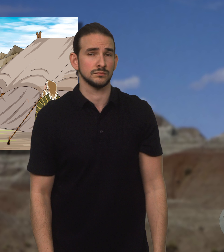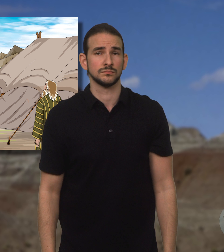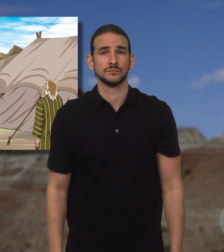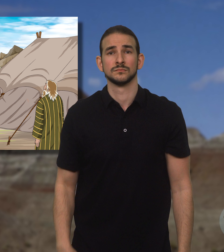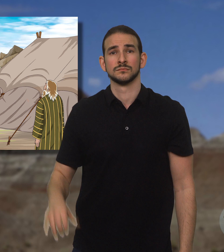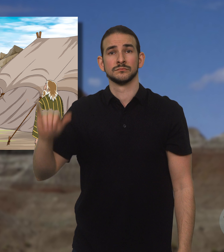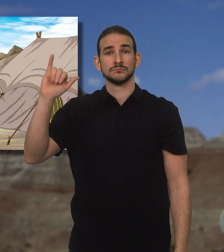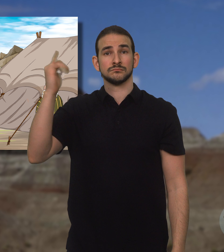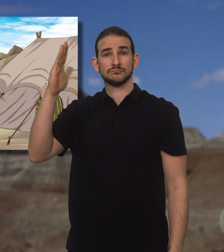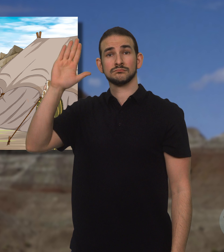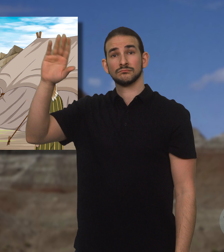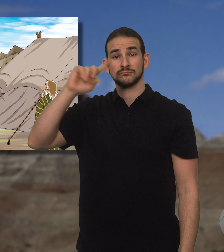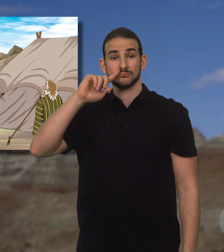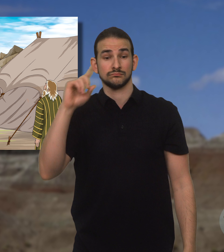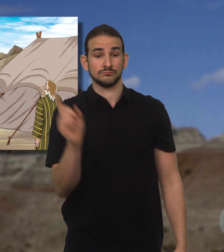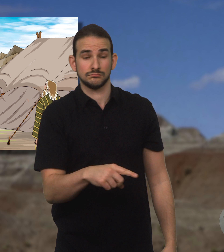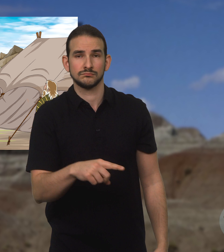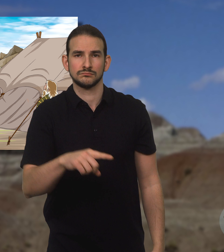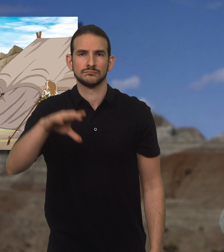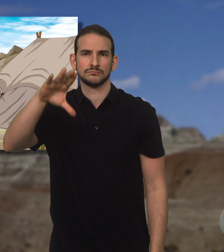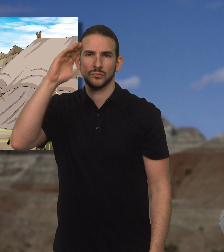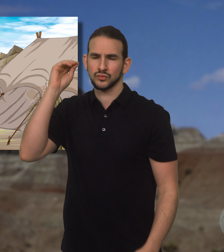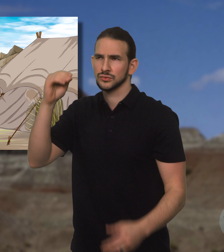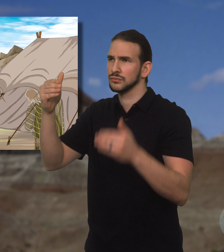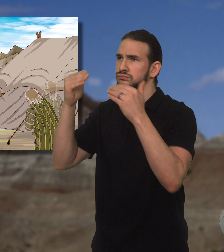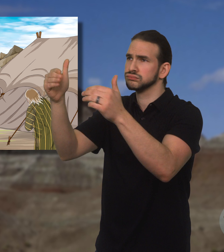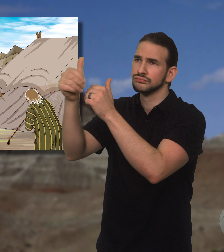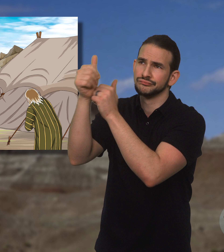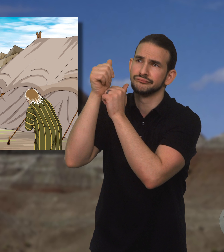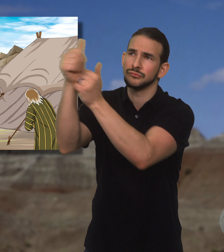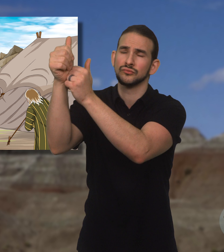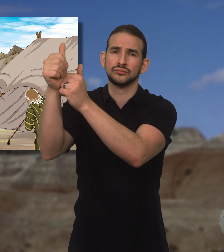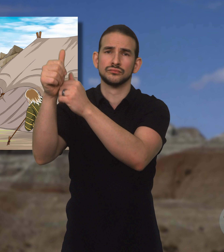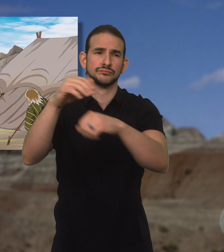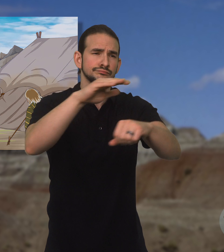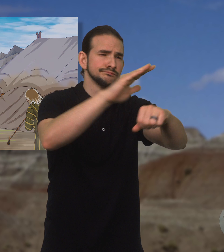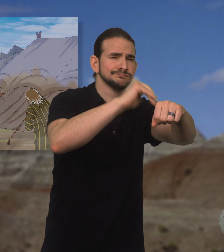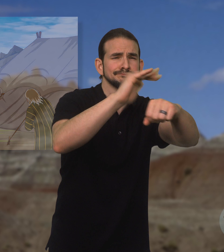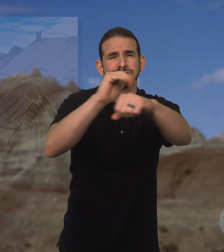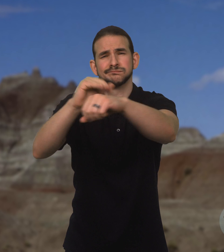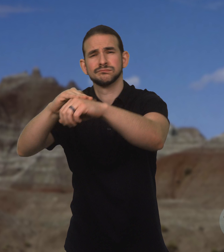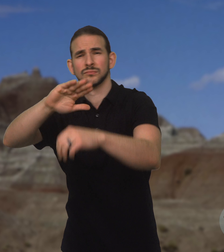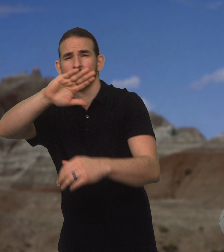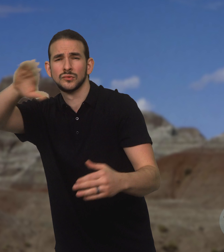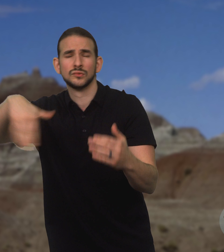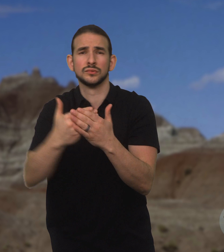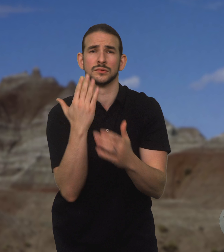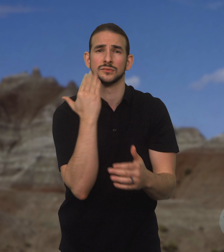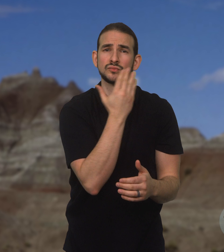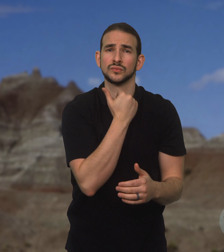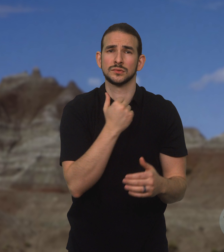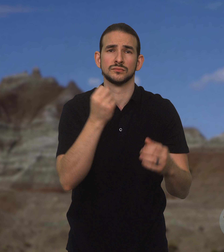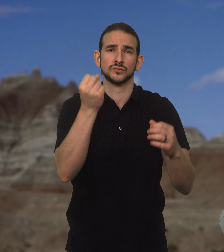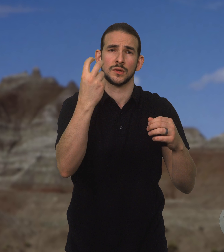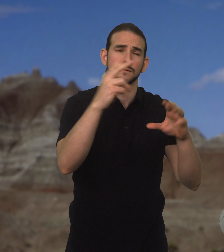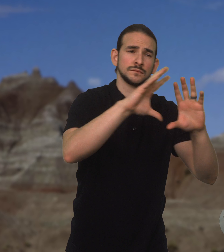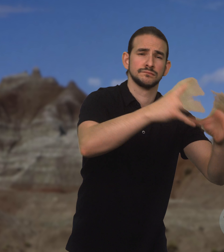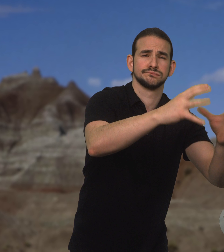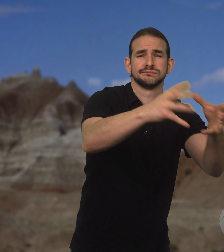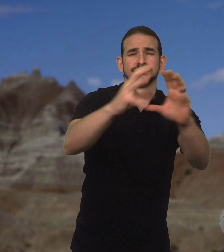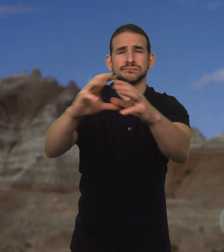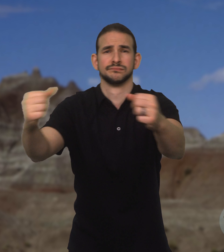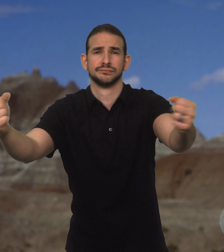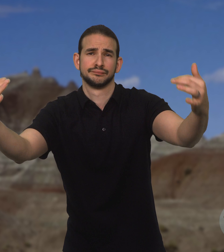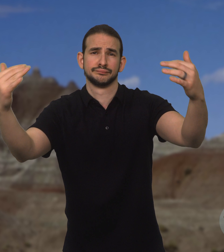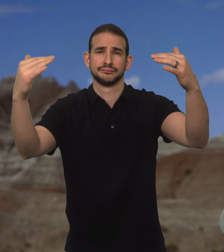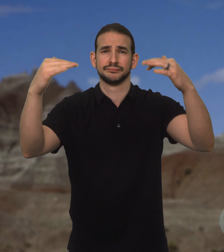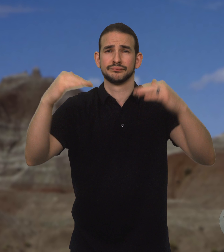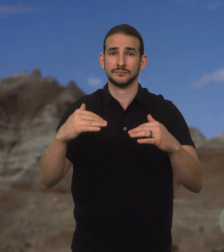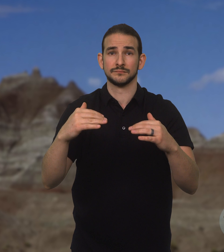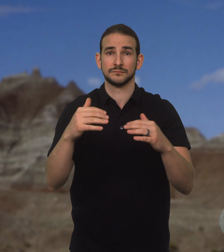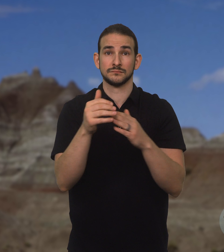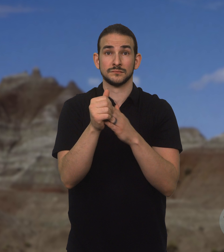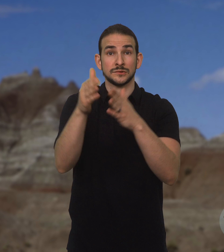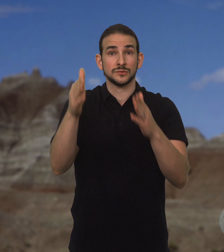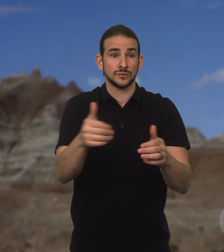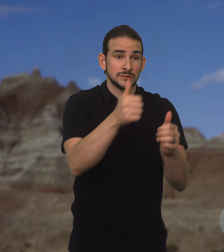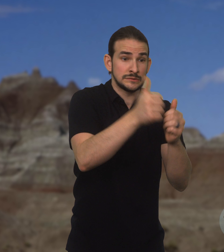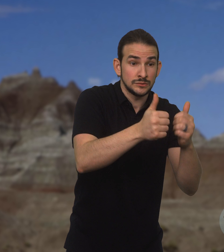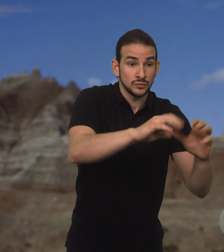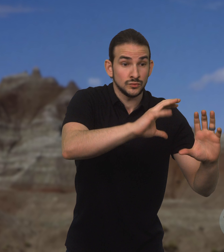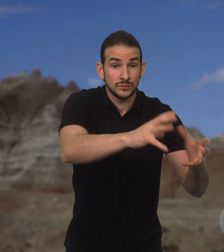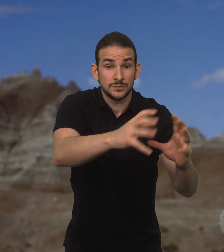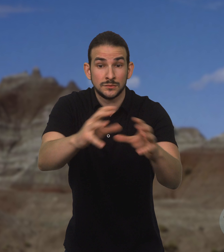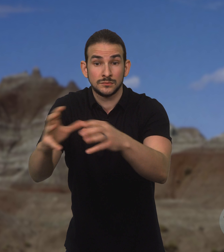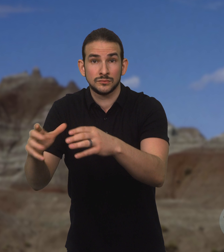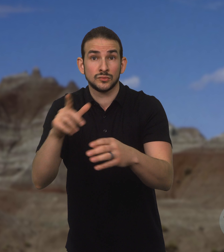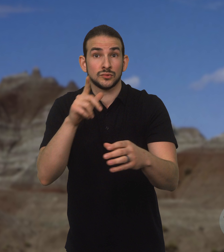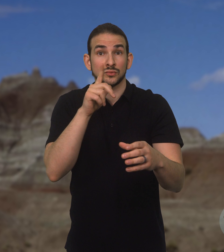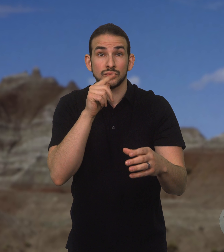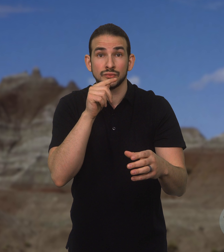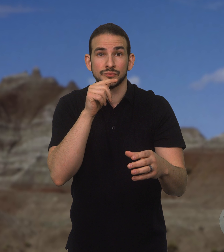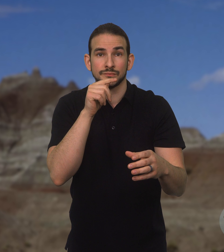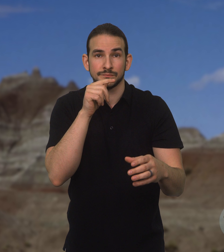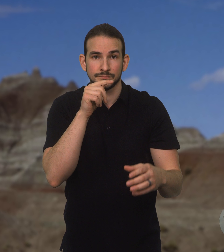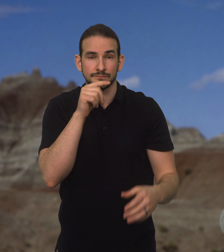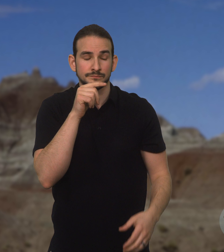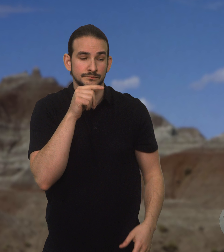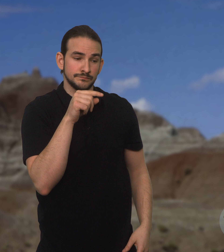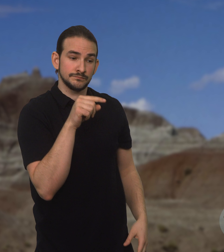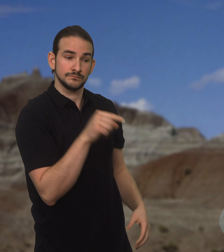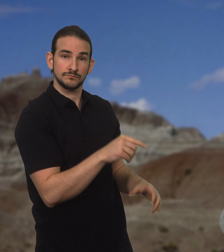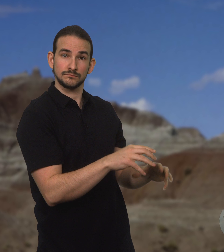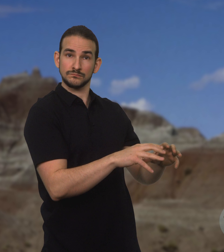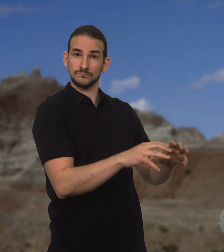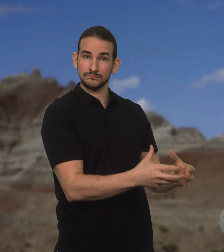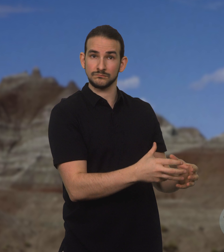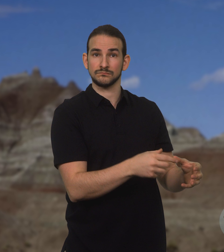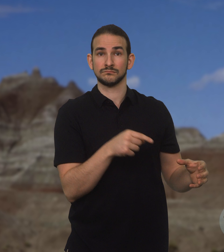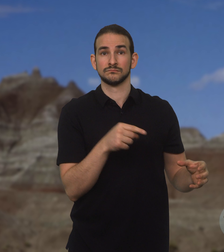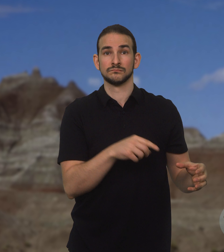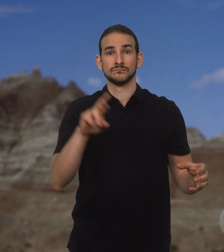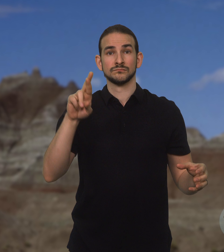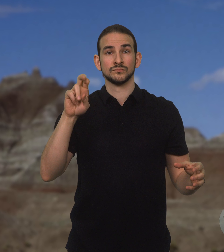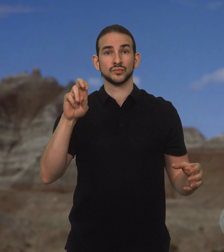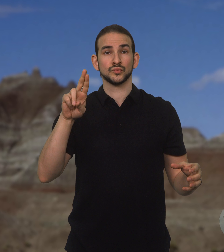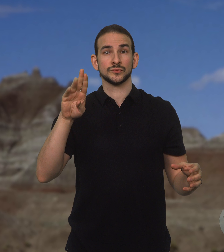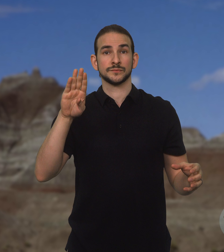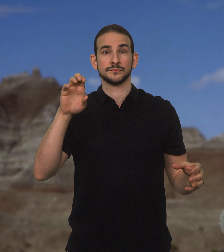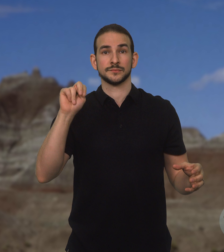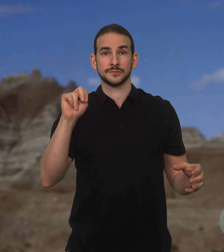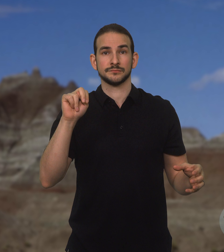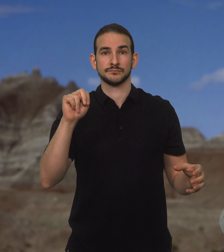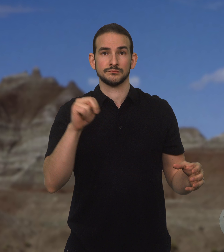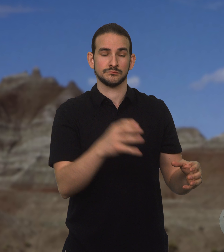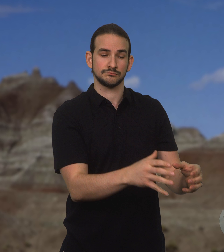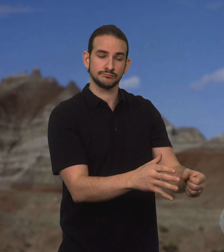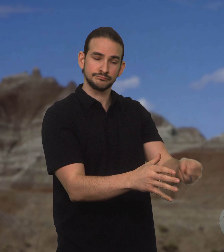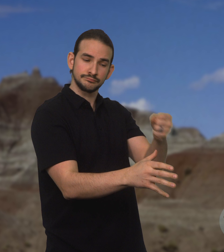So at the consent of the LORD, Moses sent them out from the Wilderness of Paran.